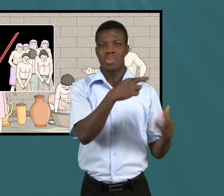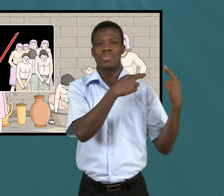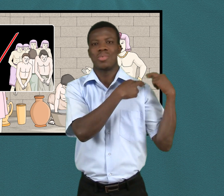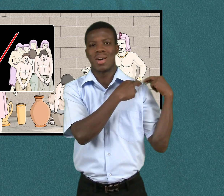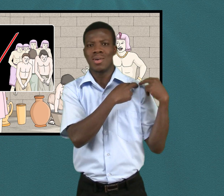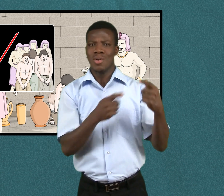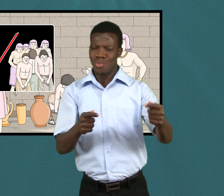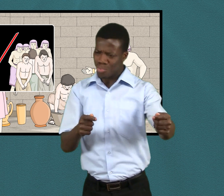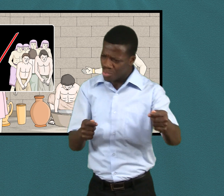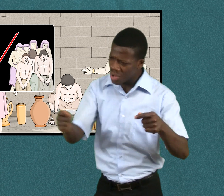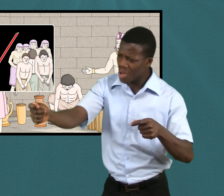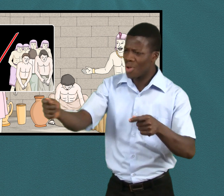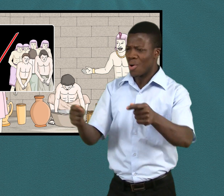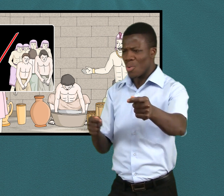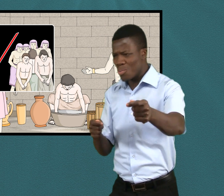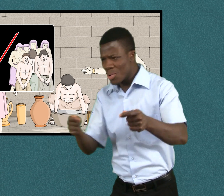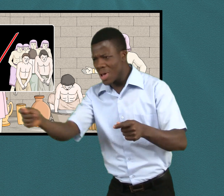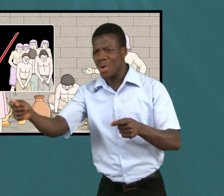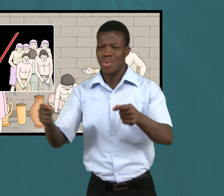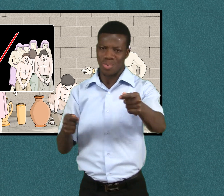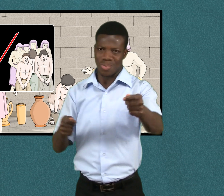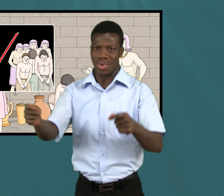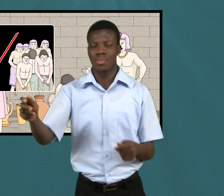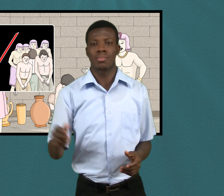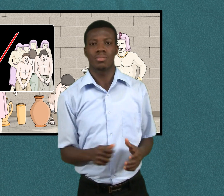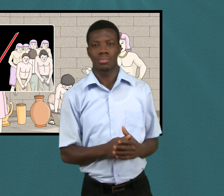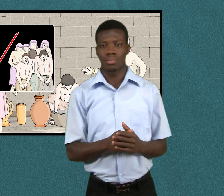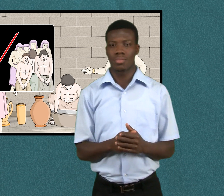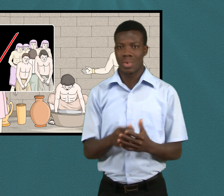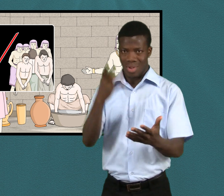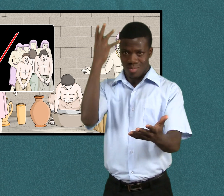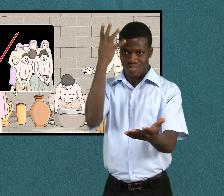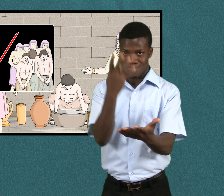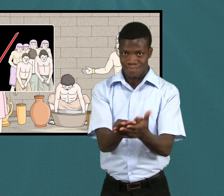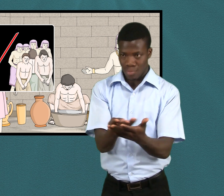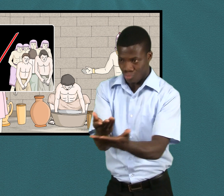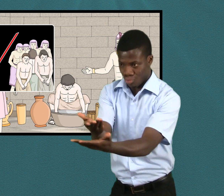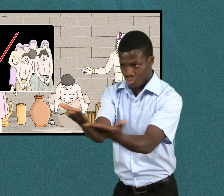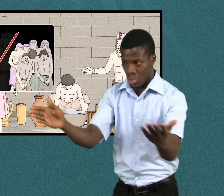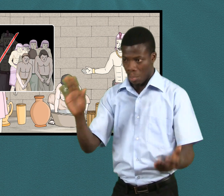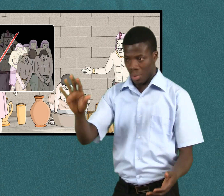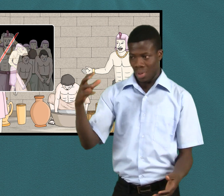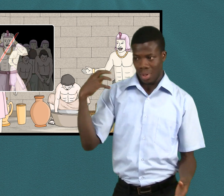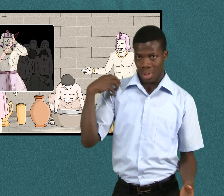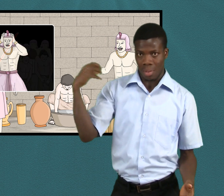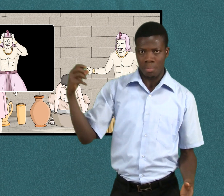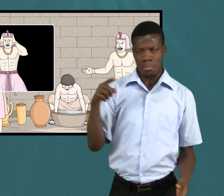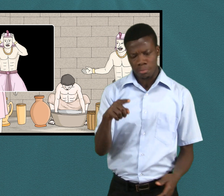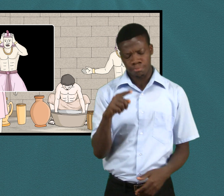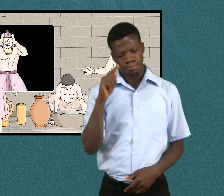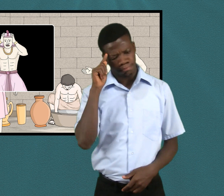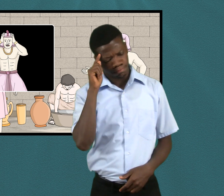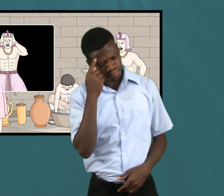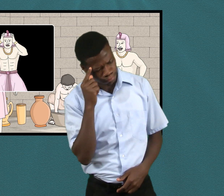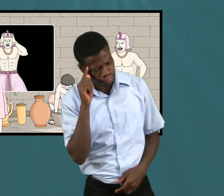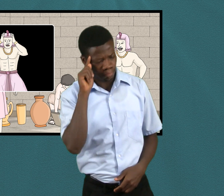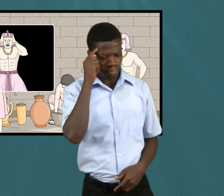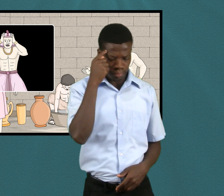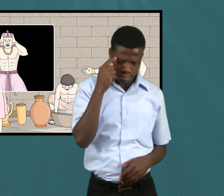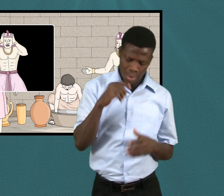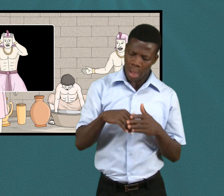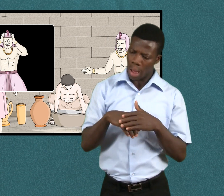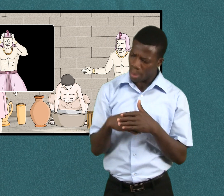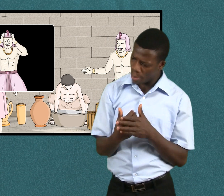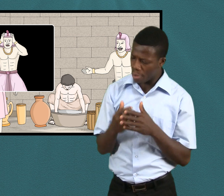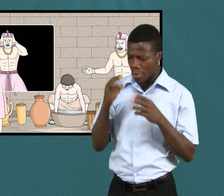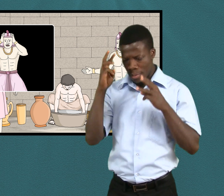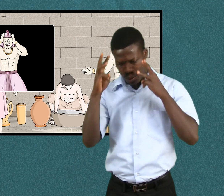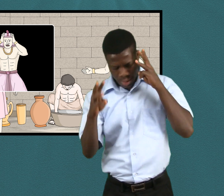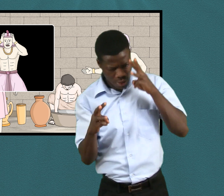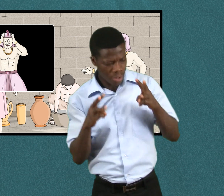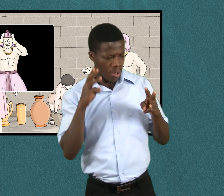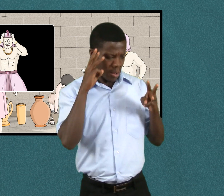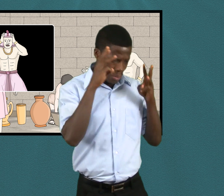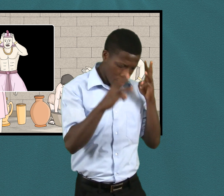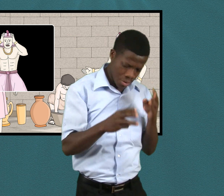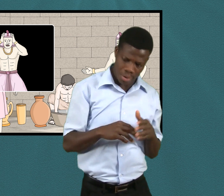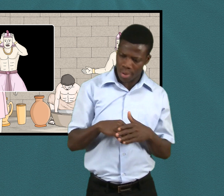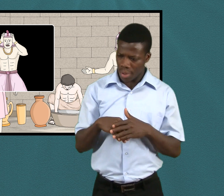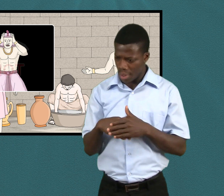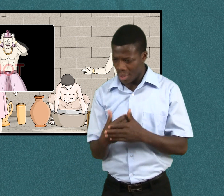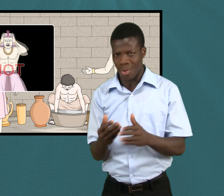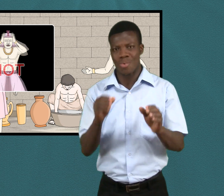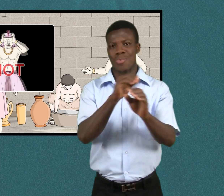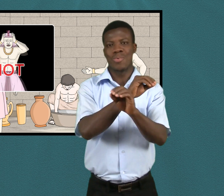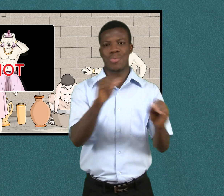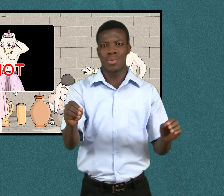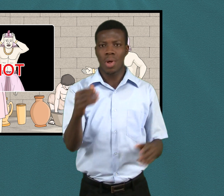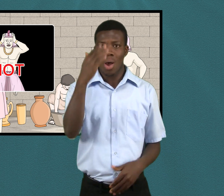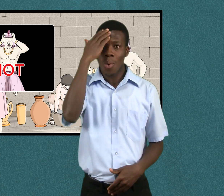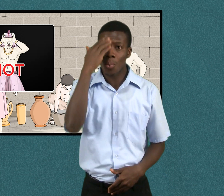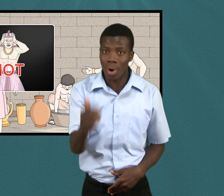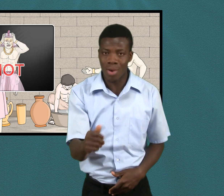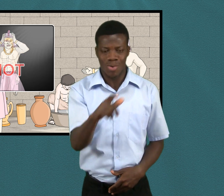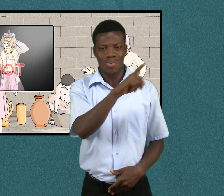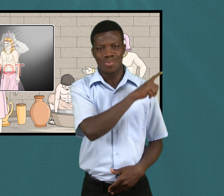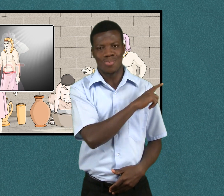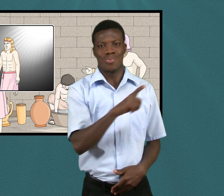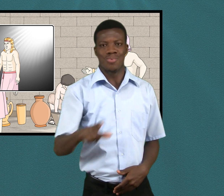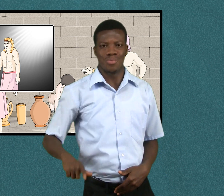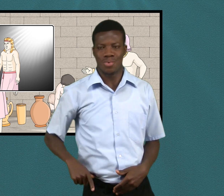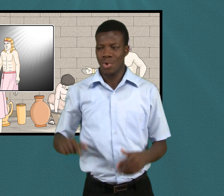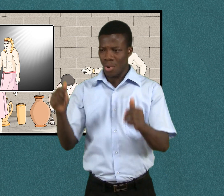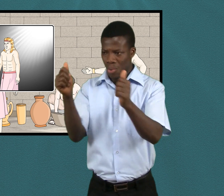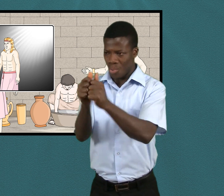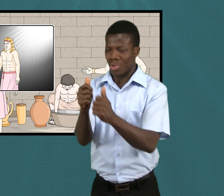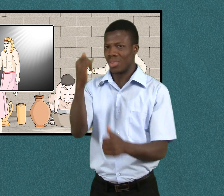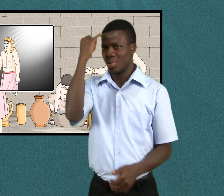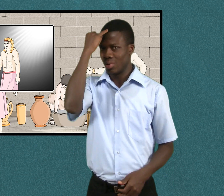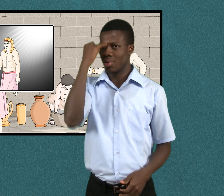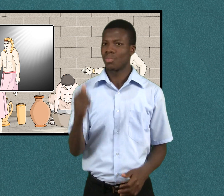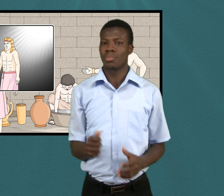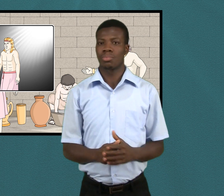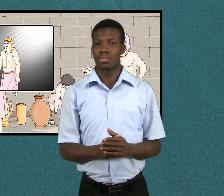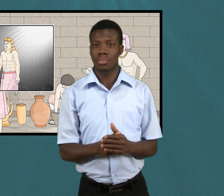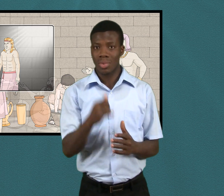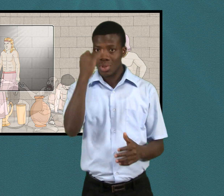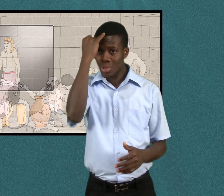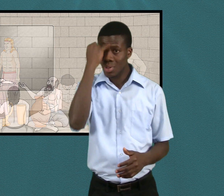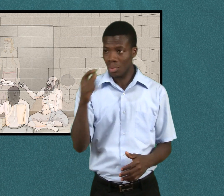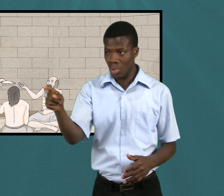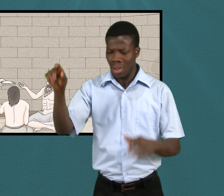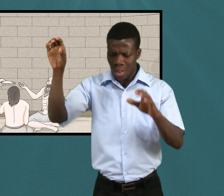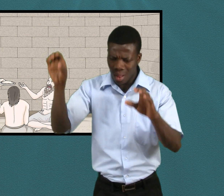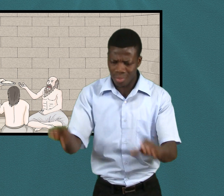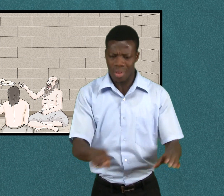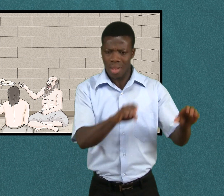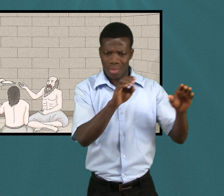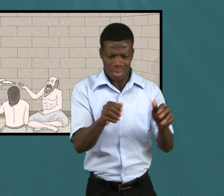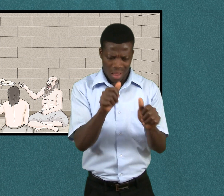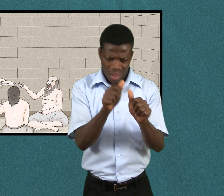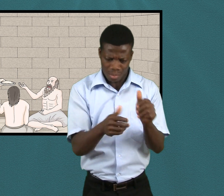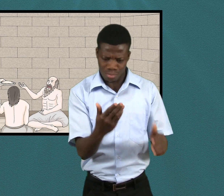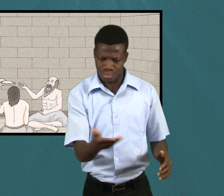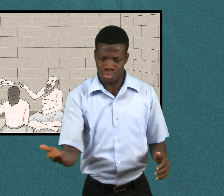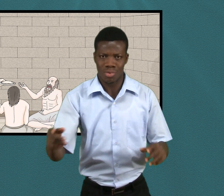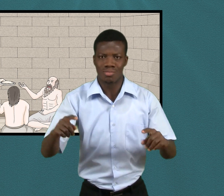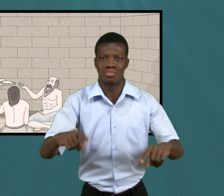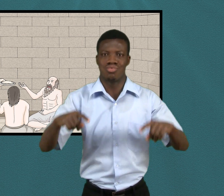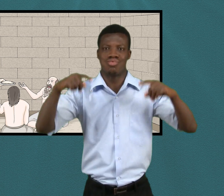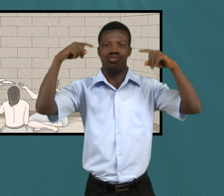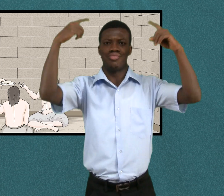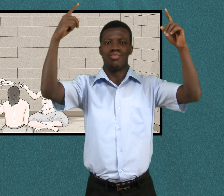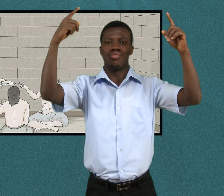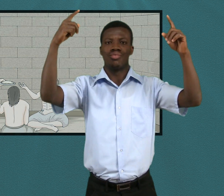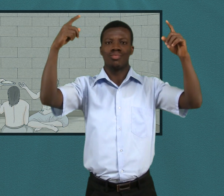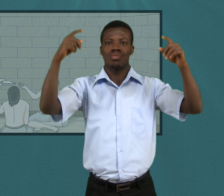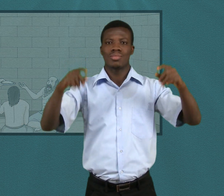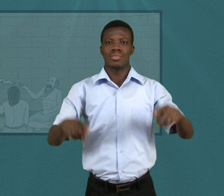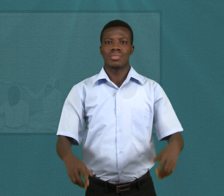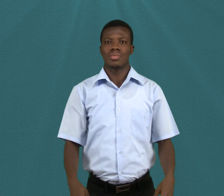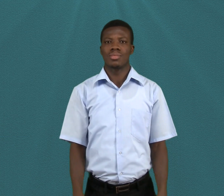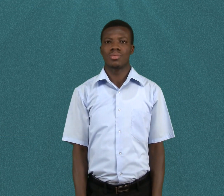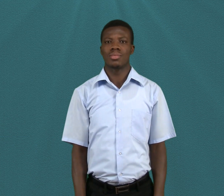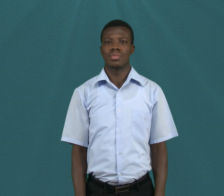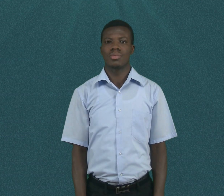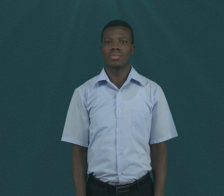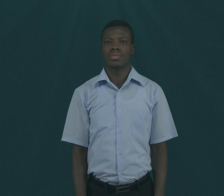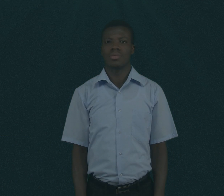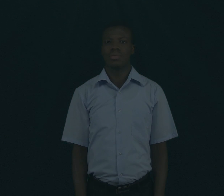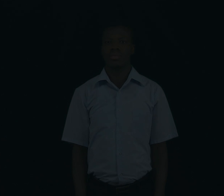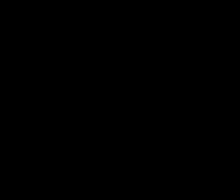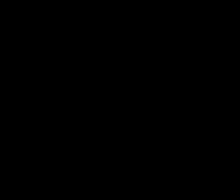The warden did not concern himself with anything under Joseph’s care, because the LORD was with Joseph and gave him success in whatever he did.